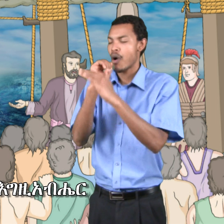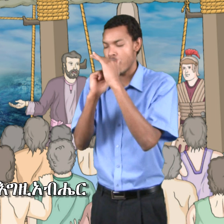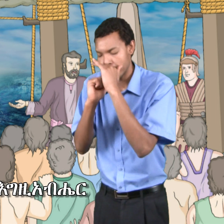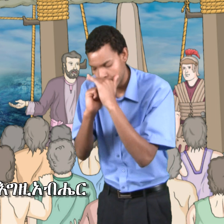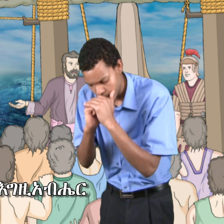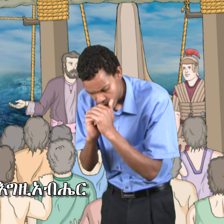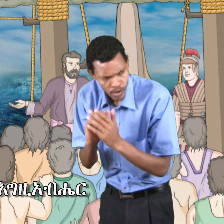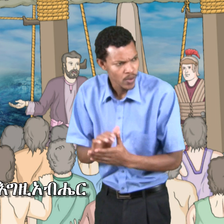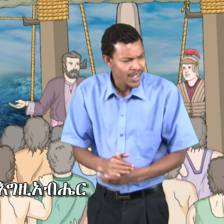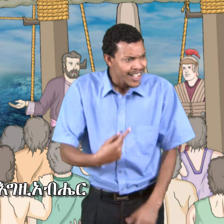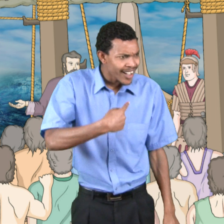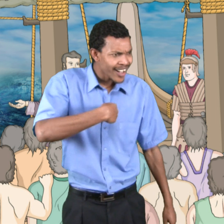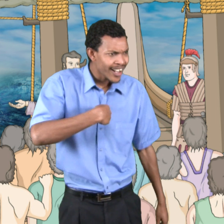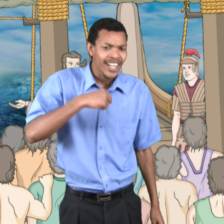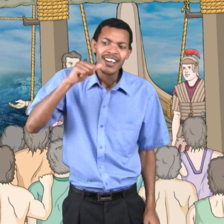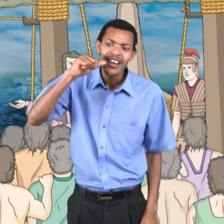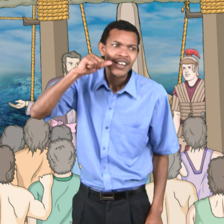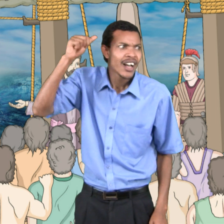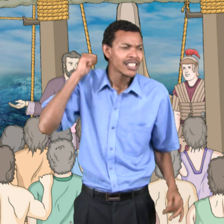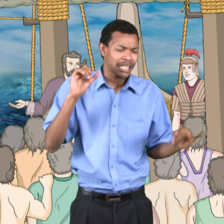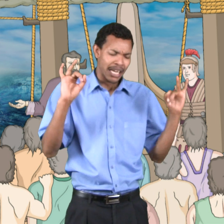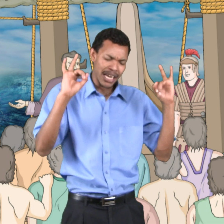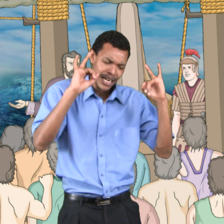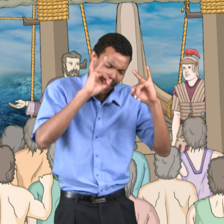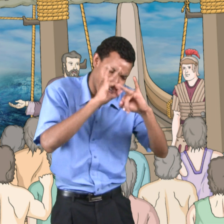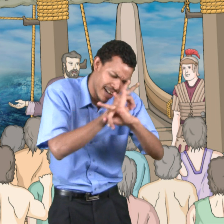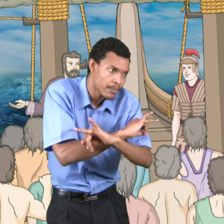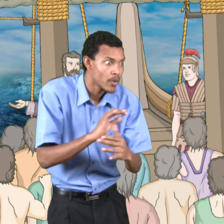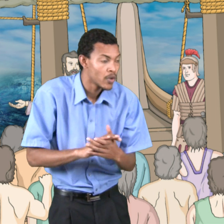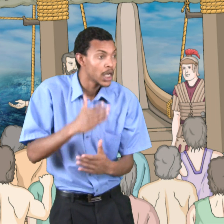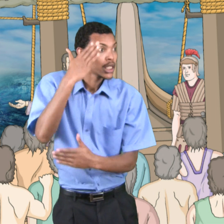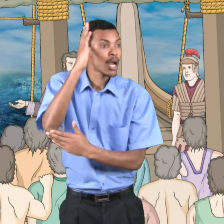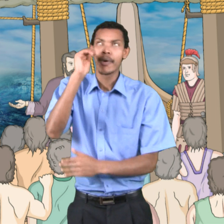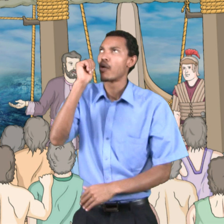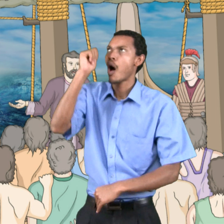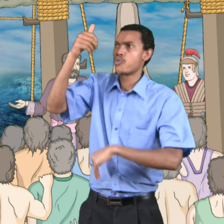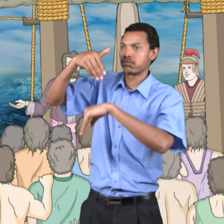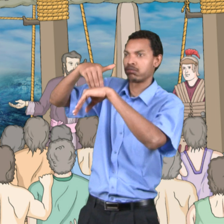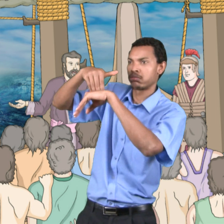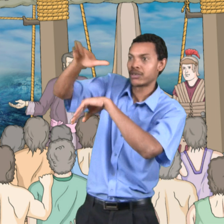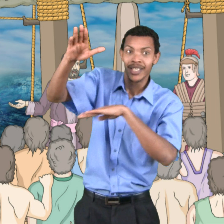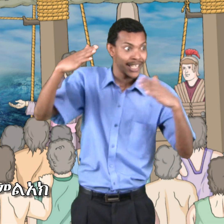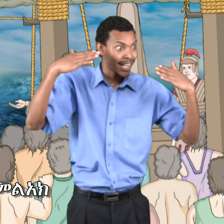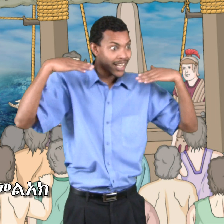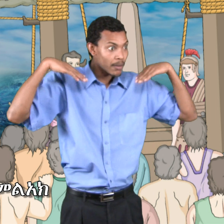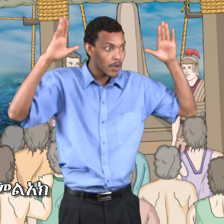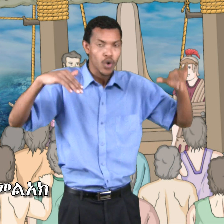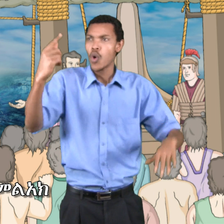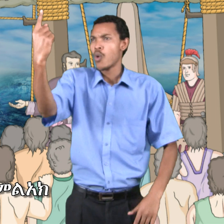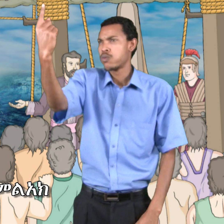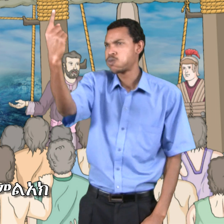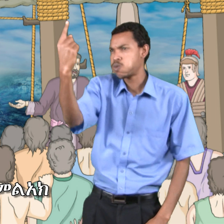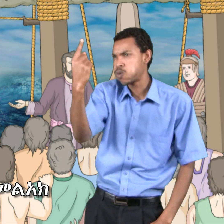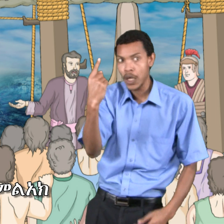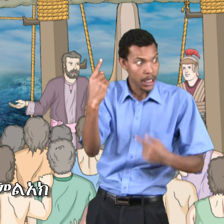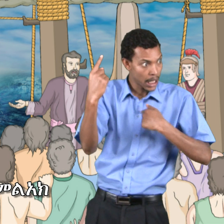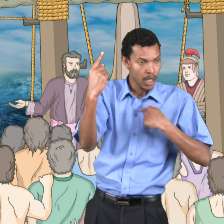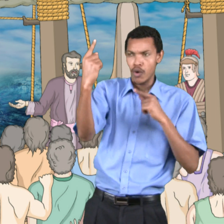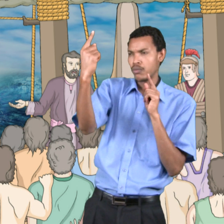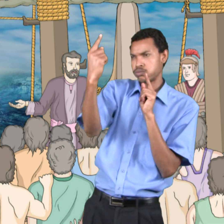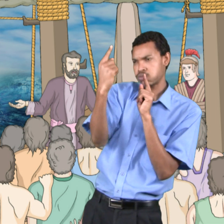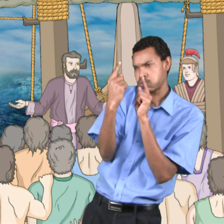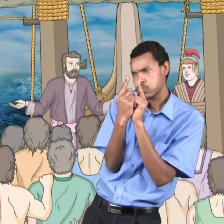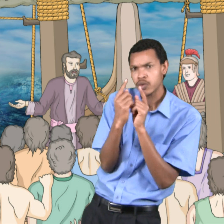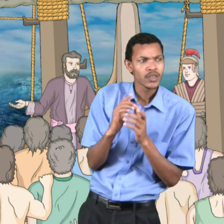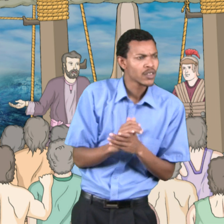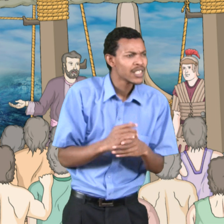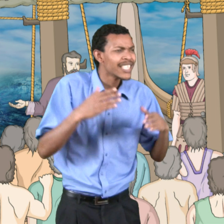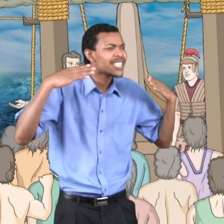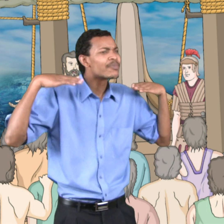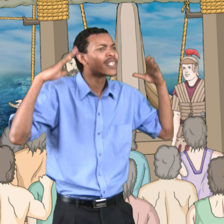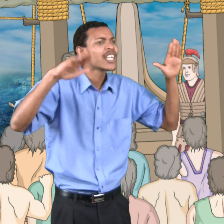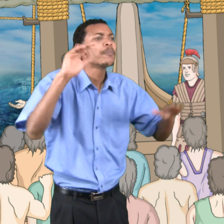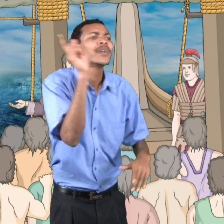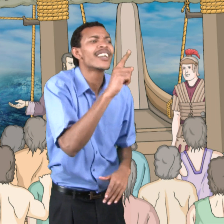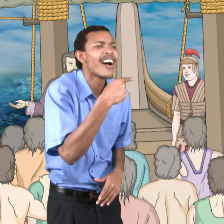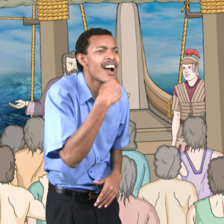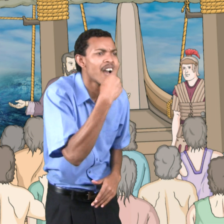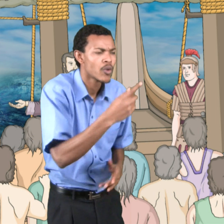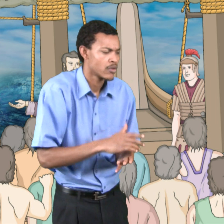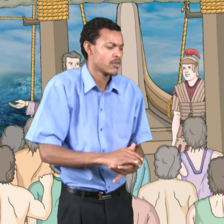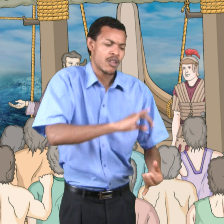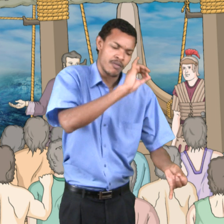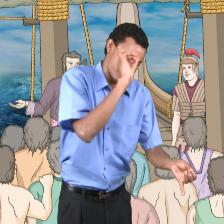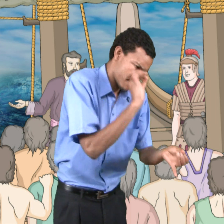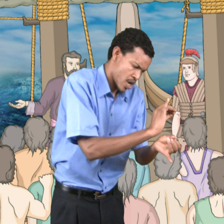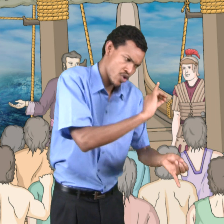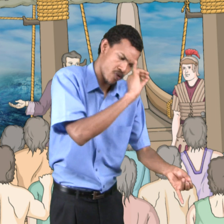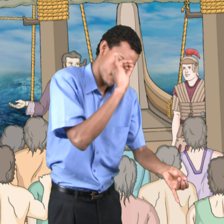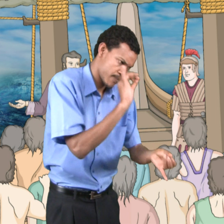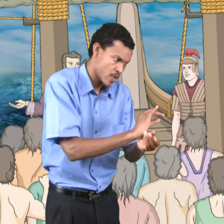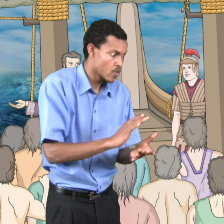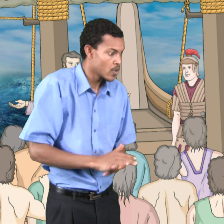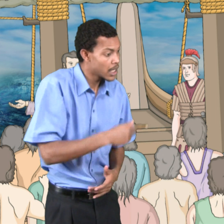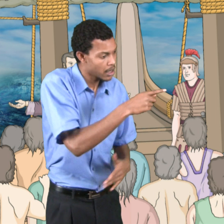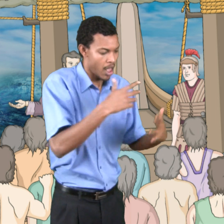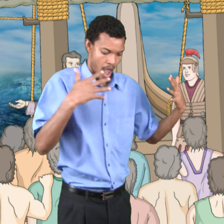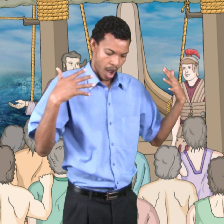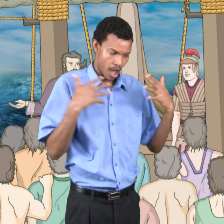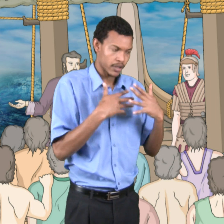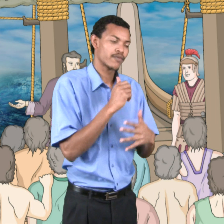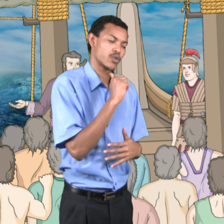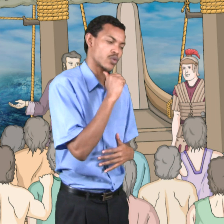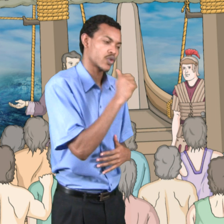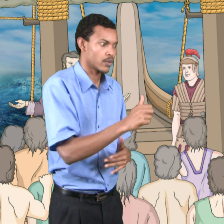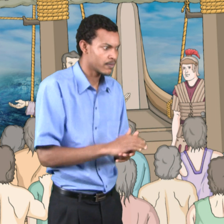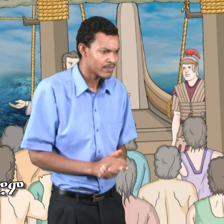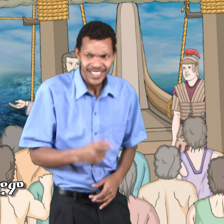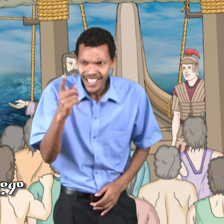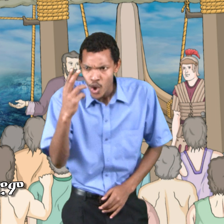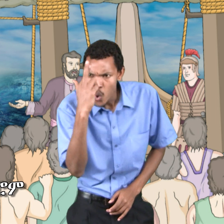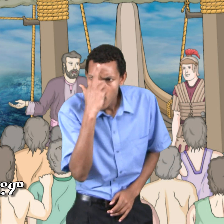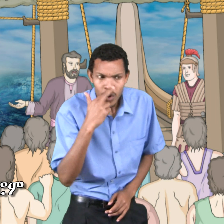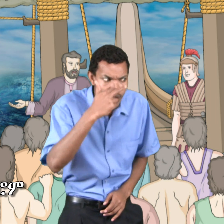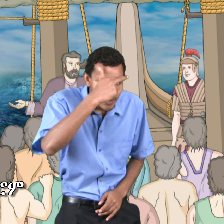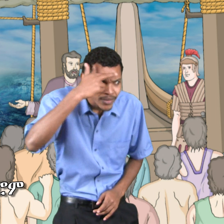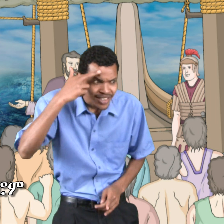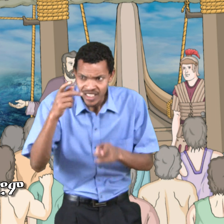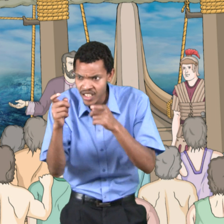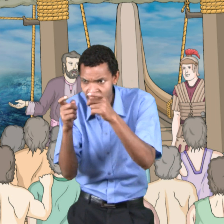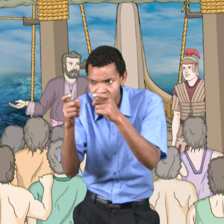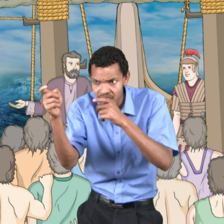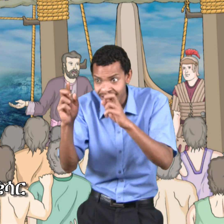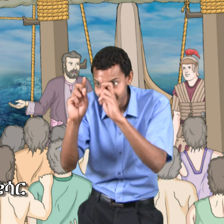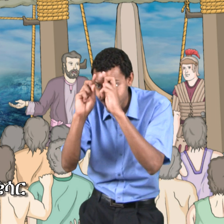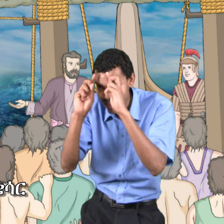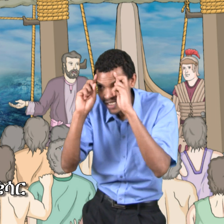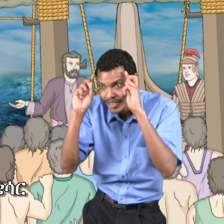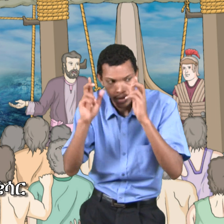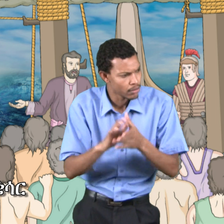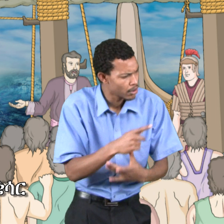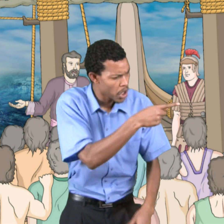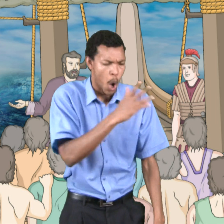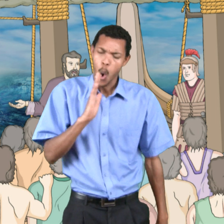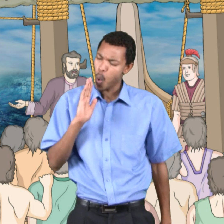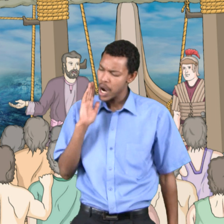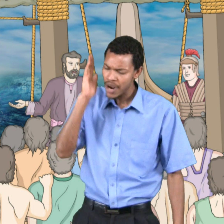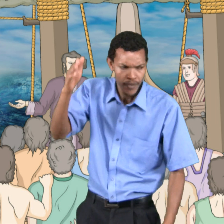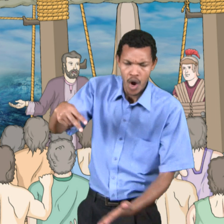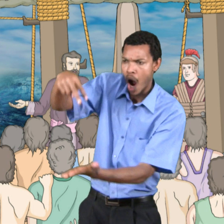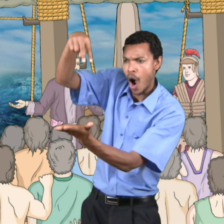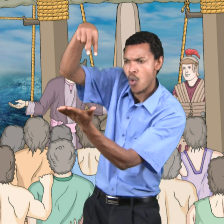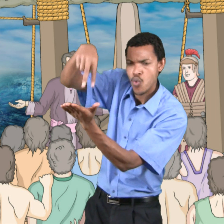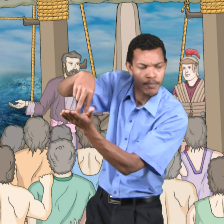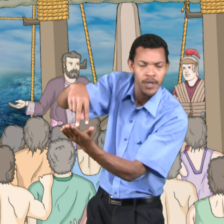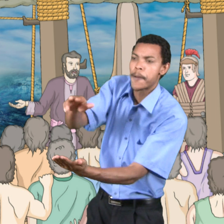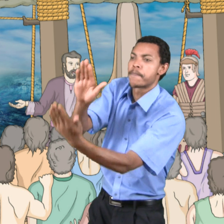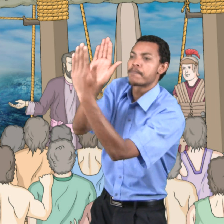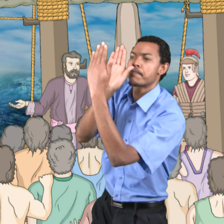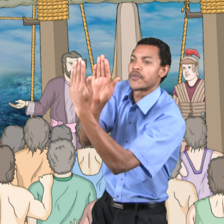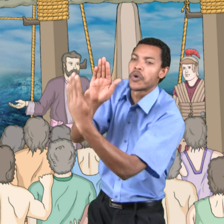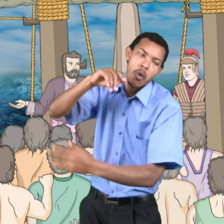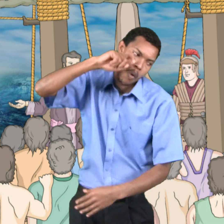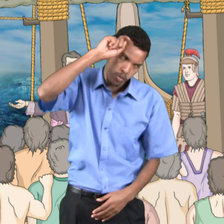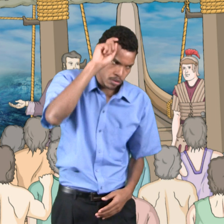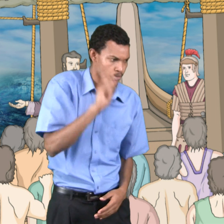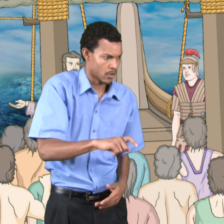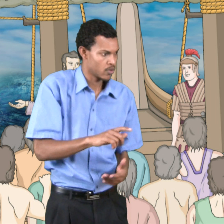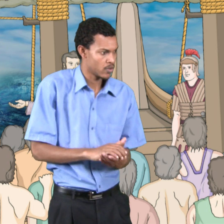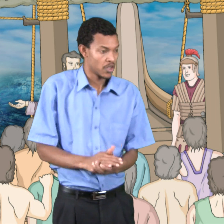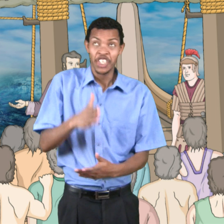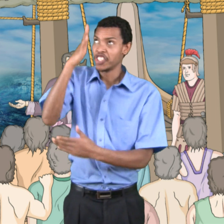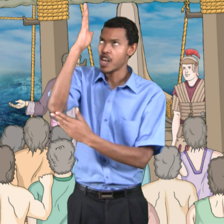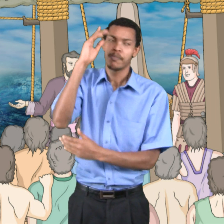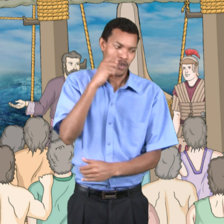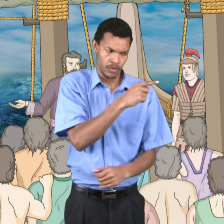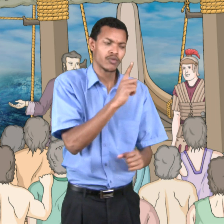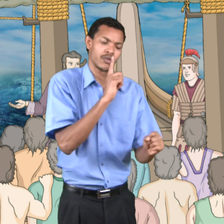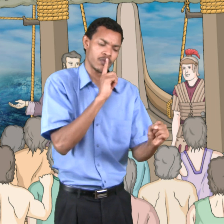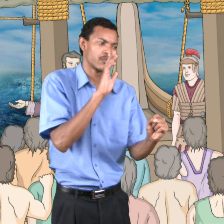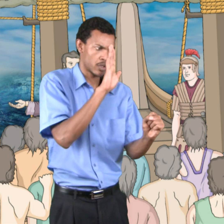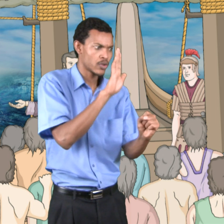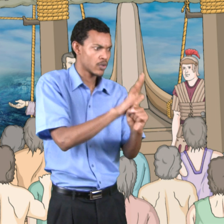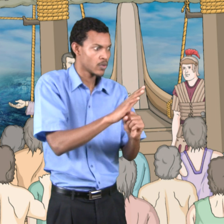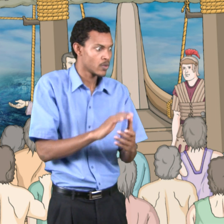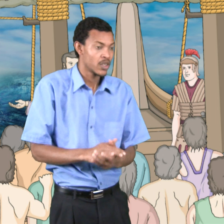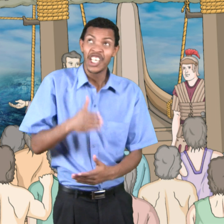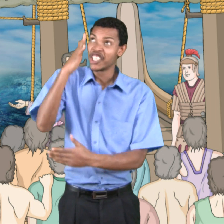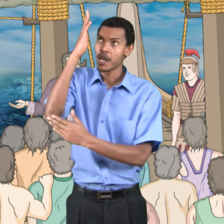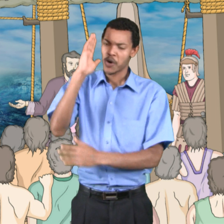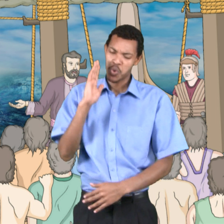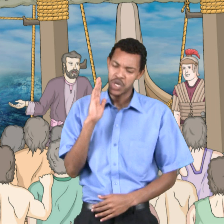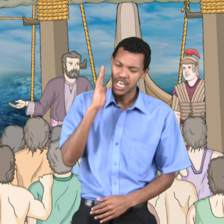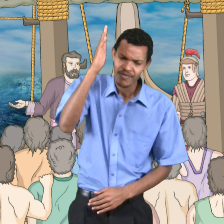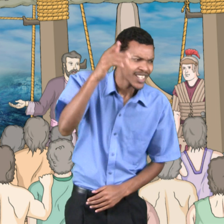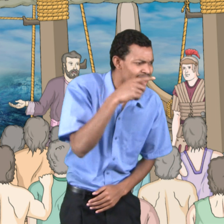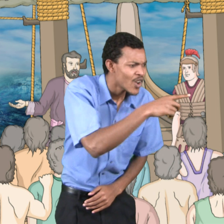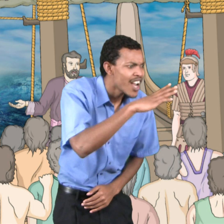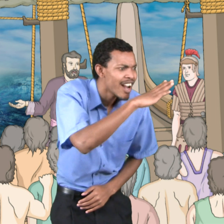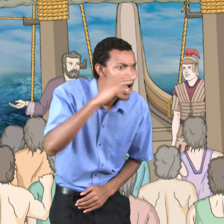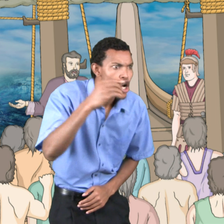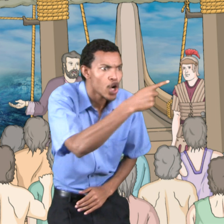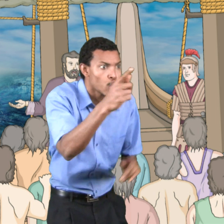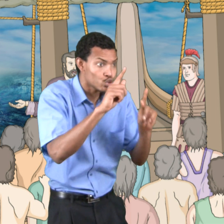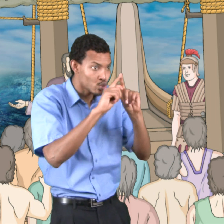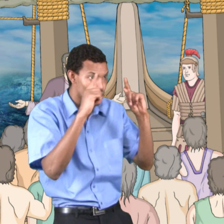For just last night an angel of God, whose I am and whom I serve, stood beside me and said, ‘Do not be afraid, Paul;